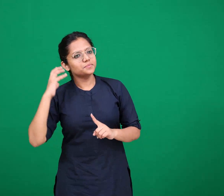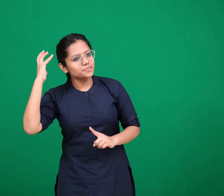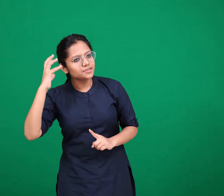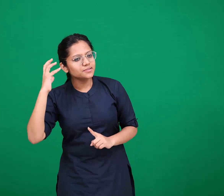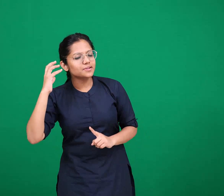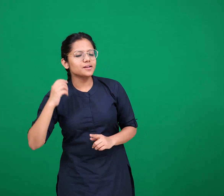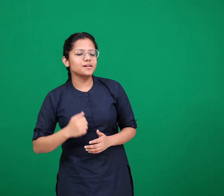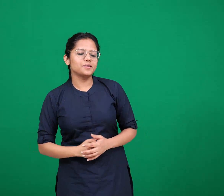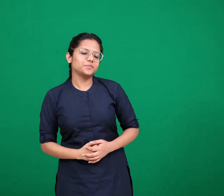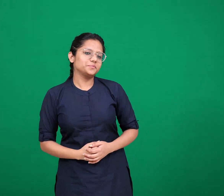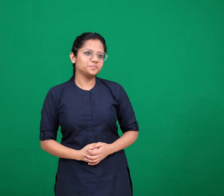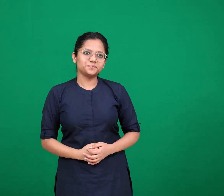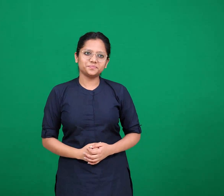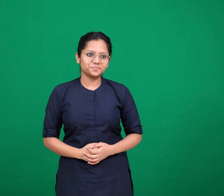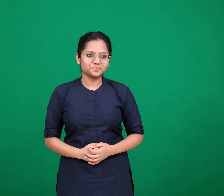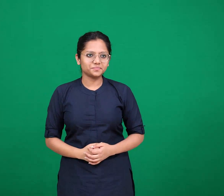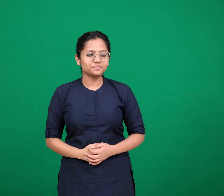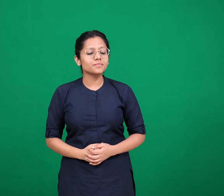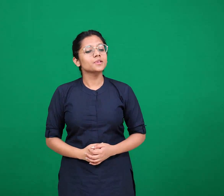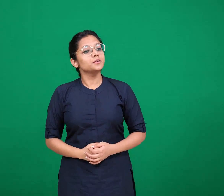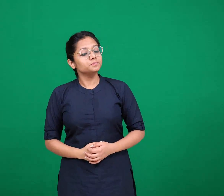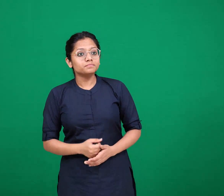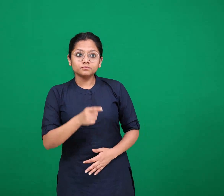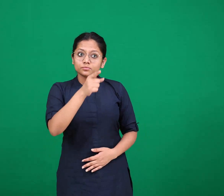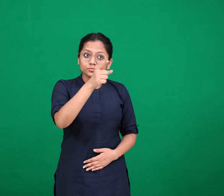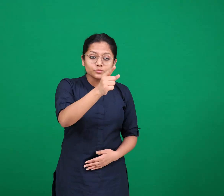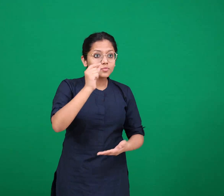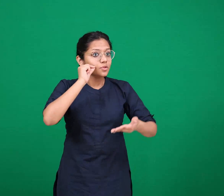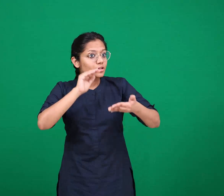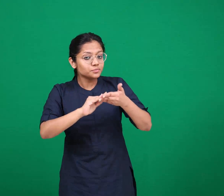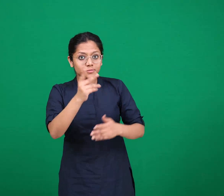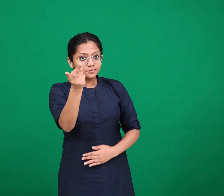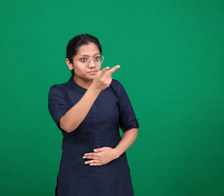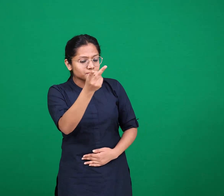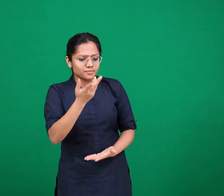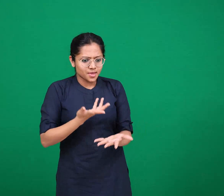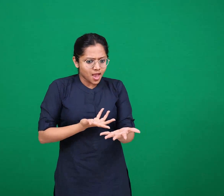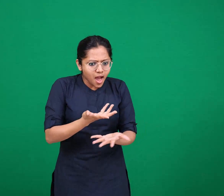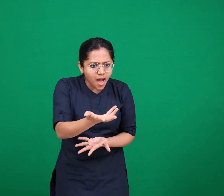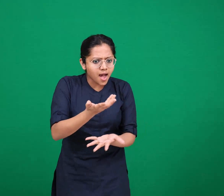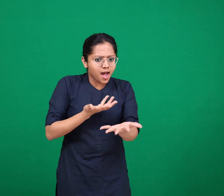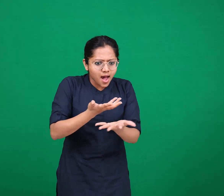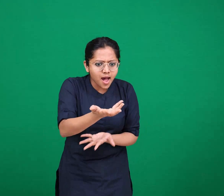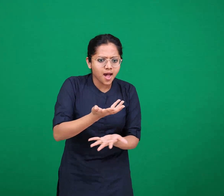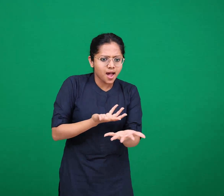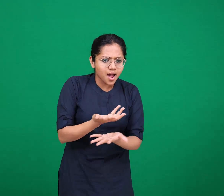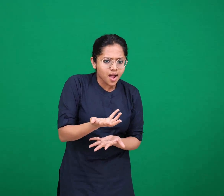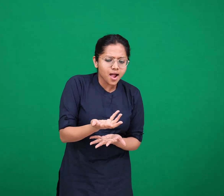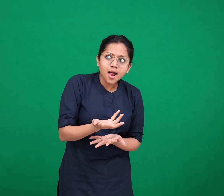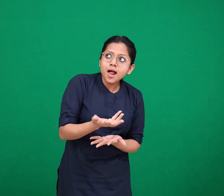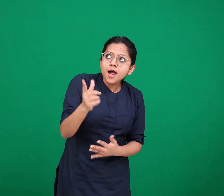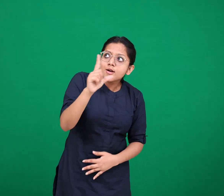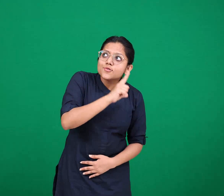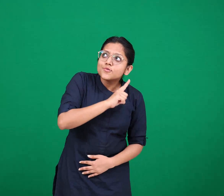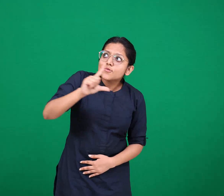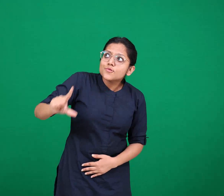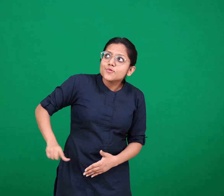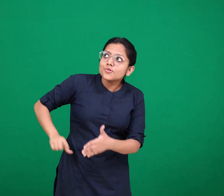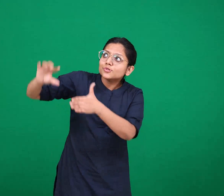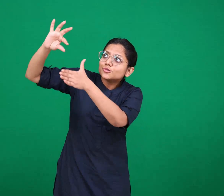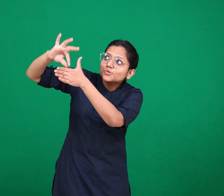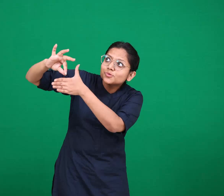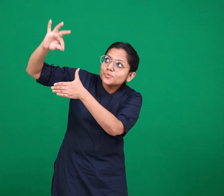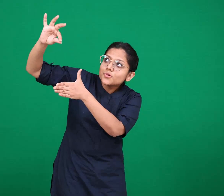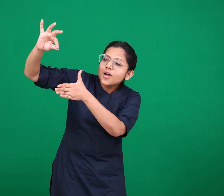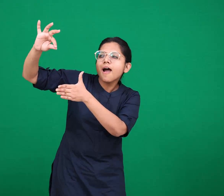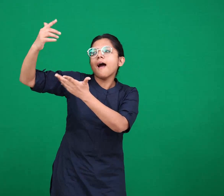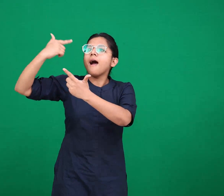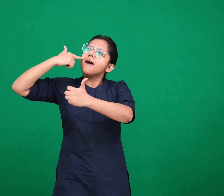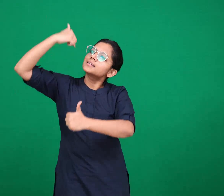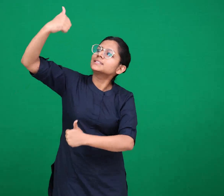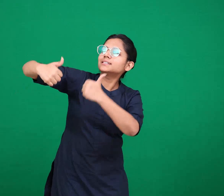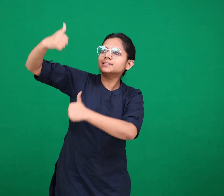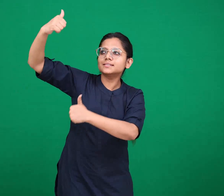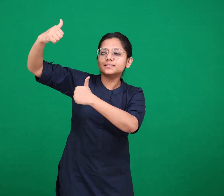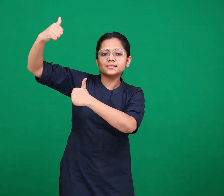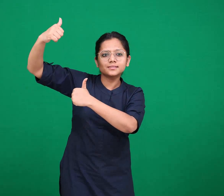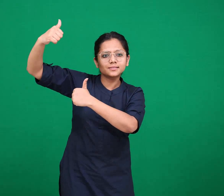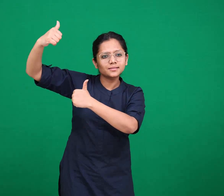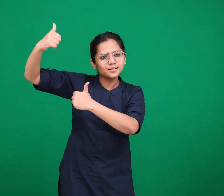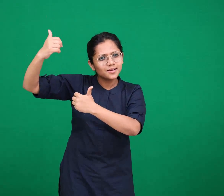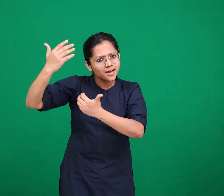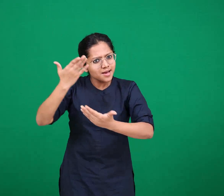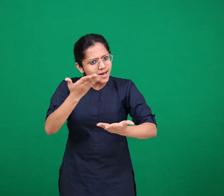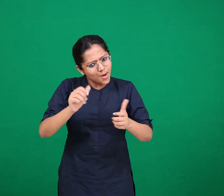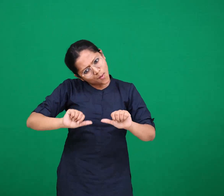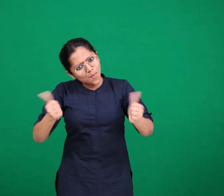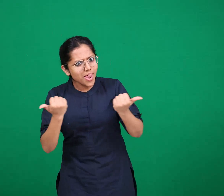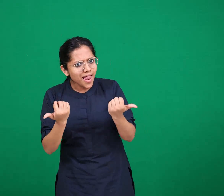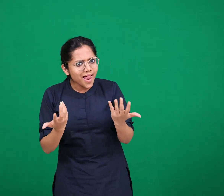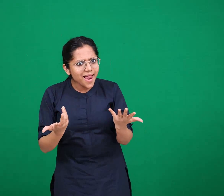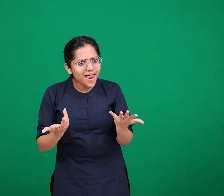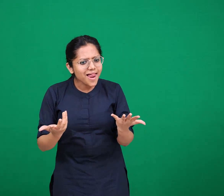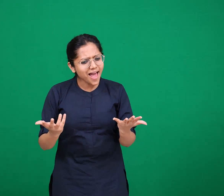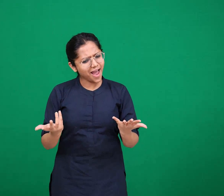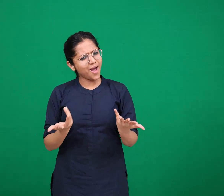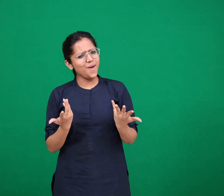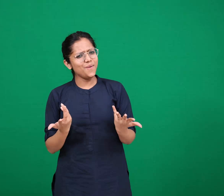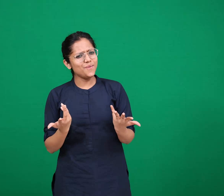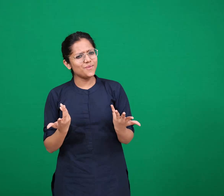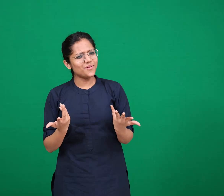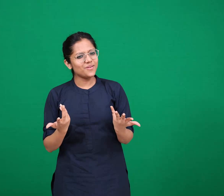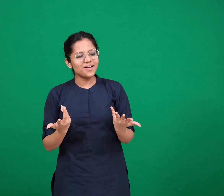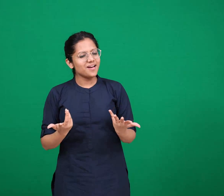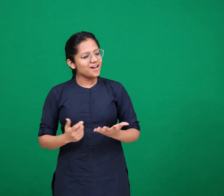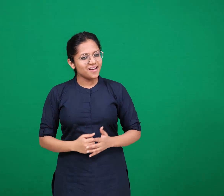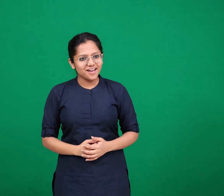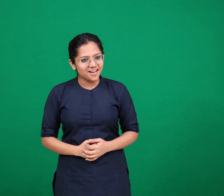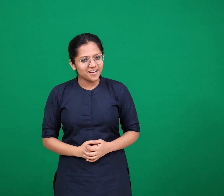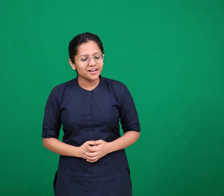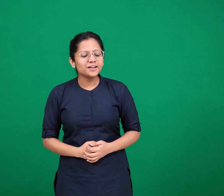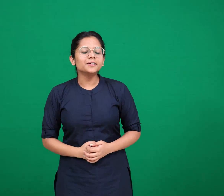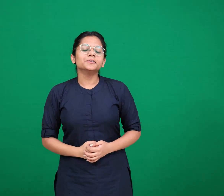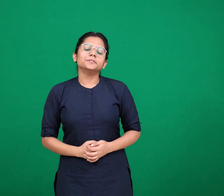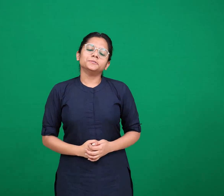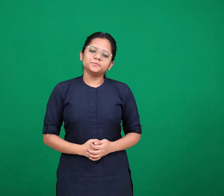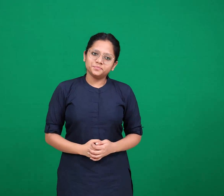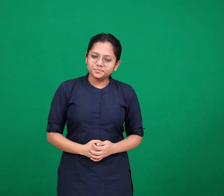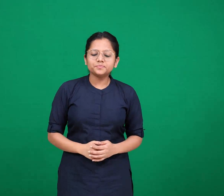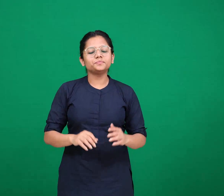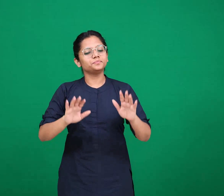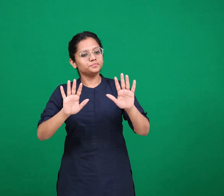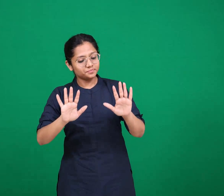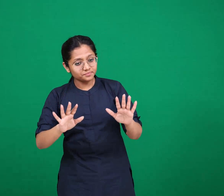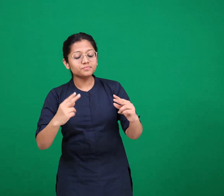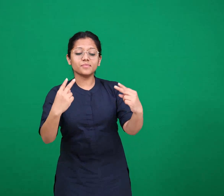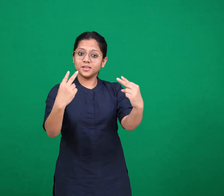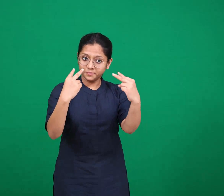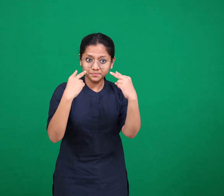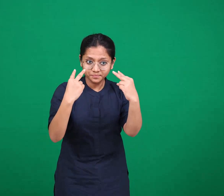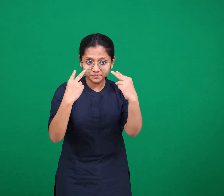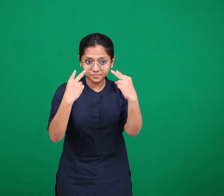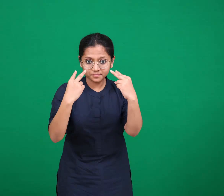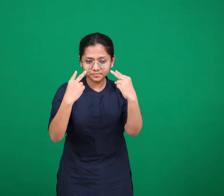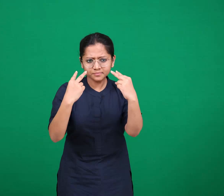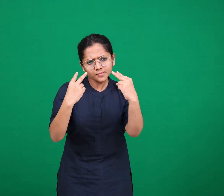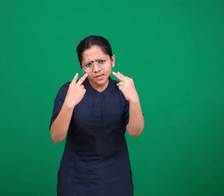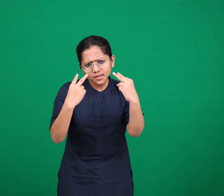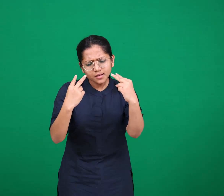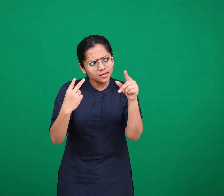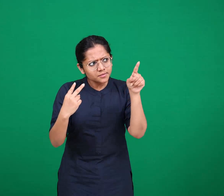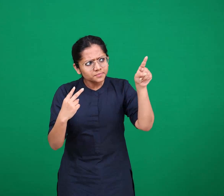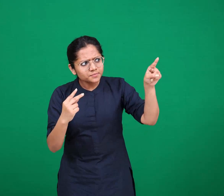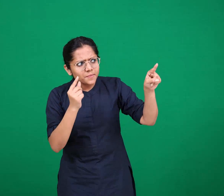"How could you agree to test the Spirit of the Lord?" Peter replied.